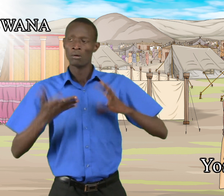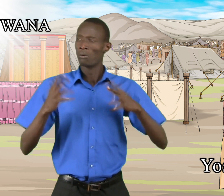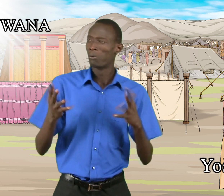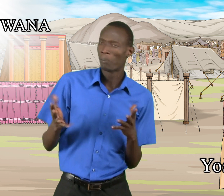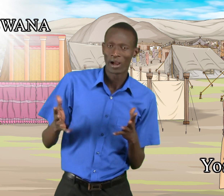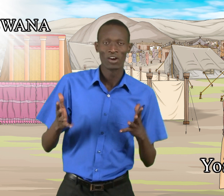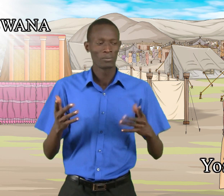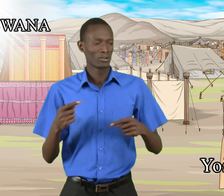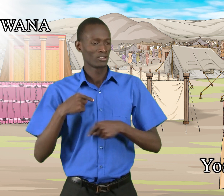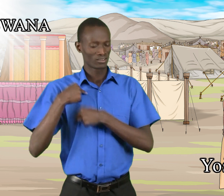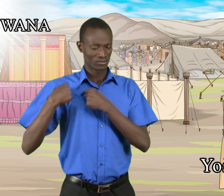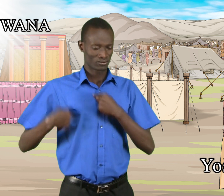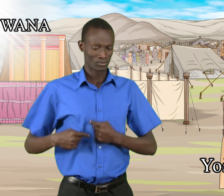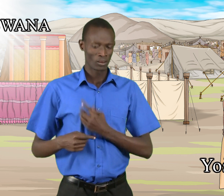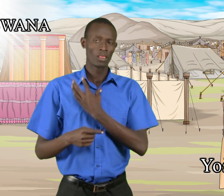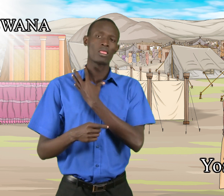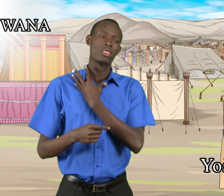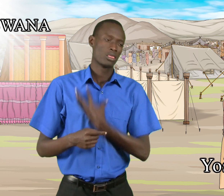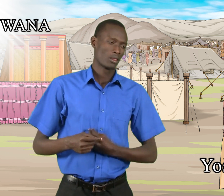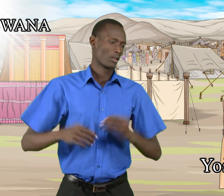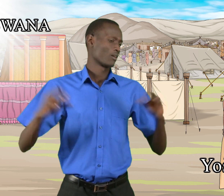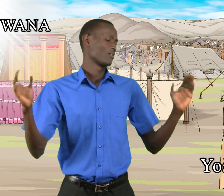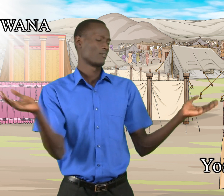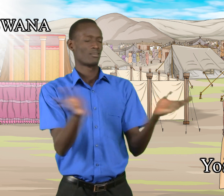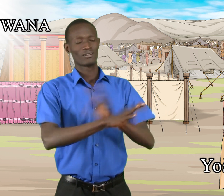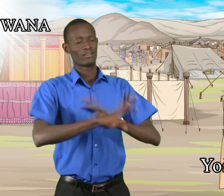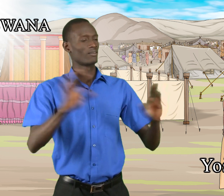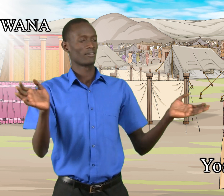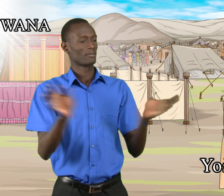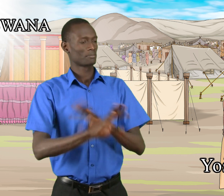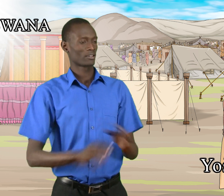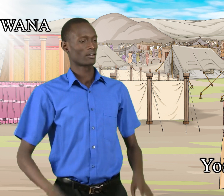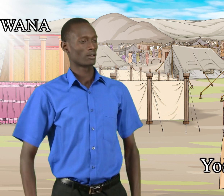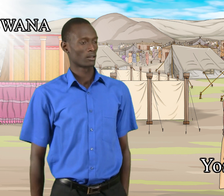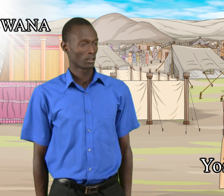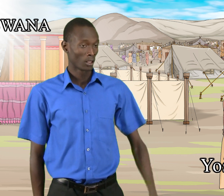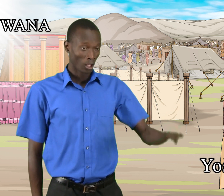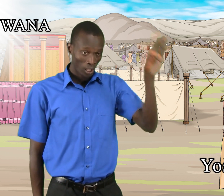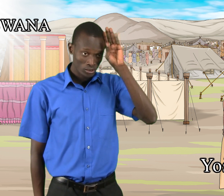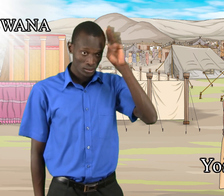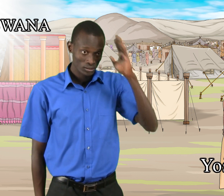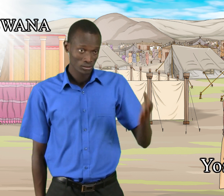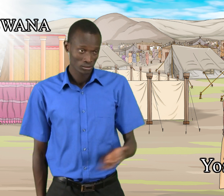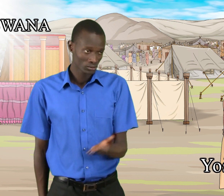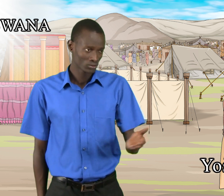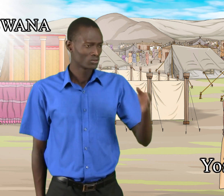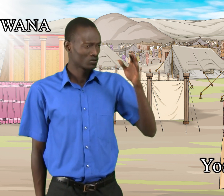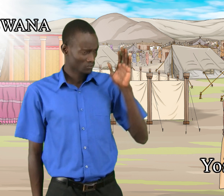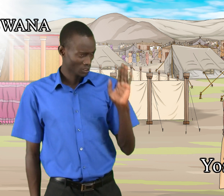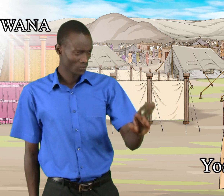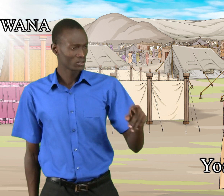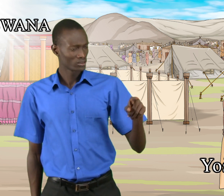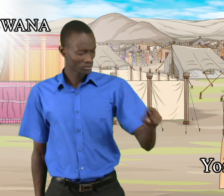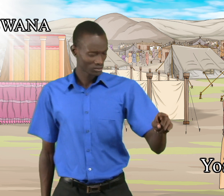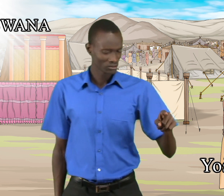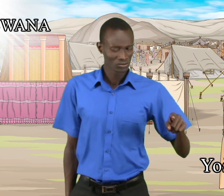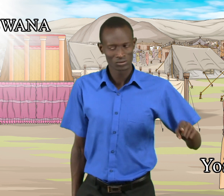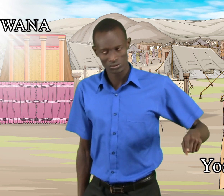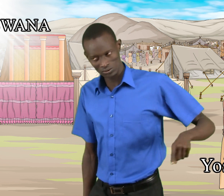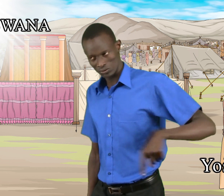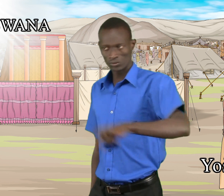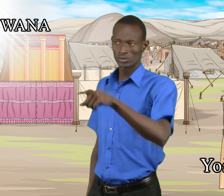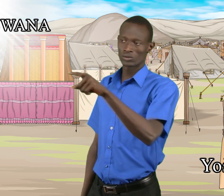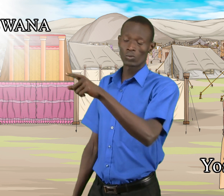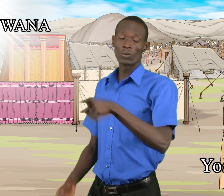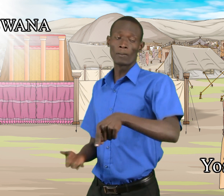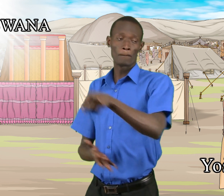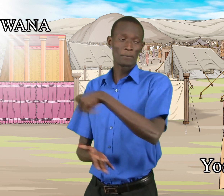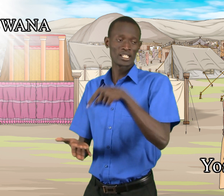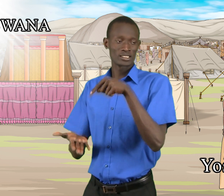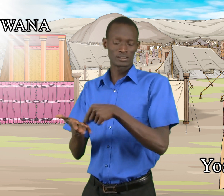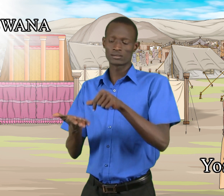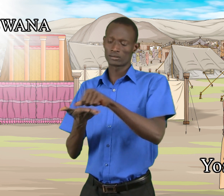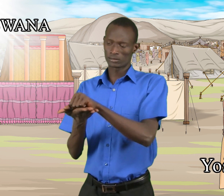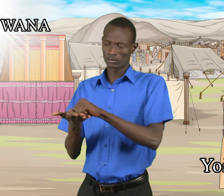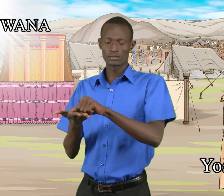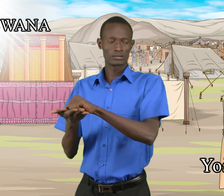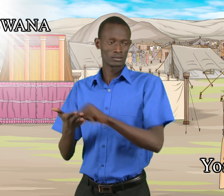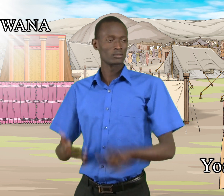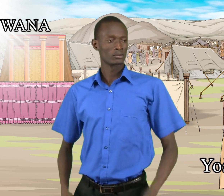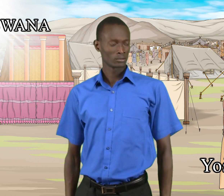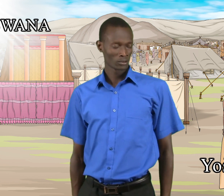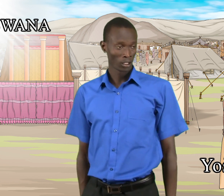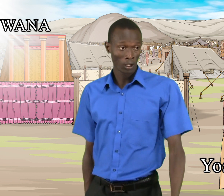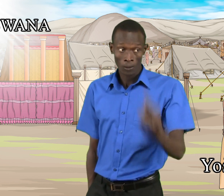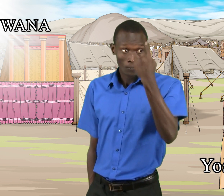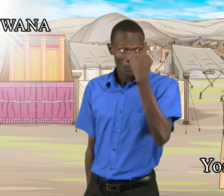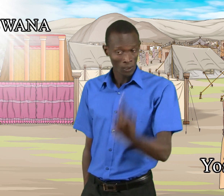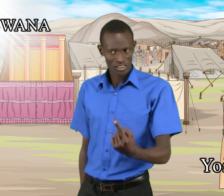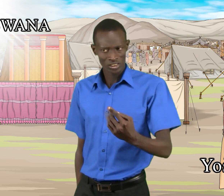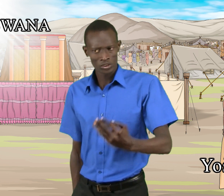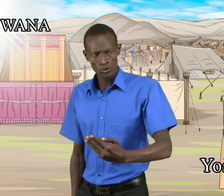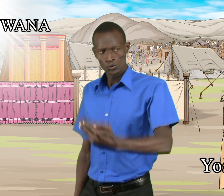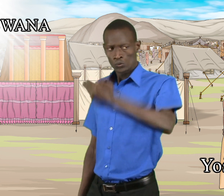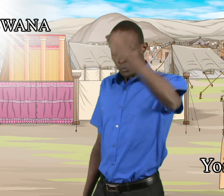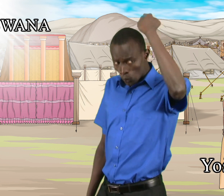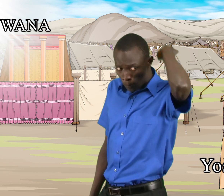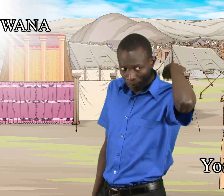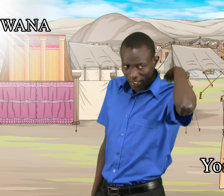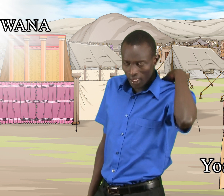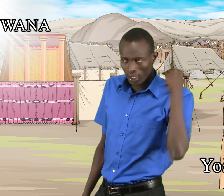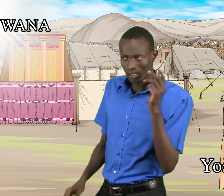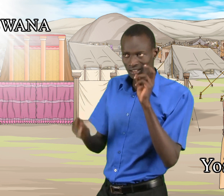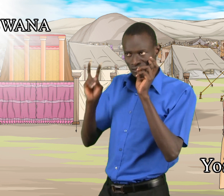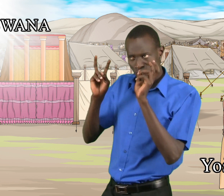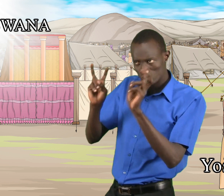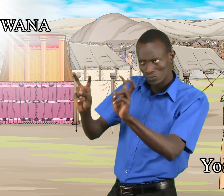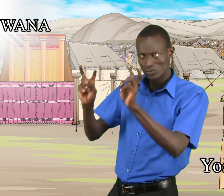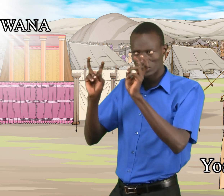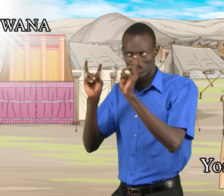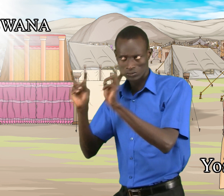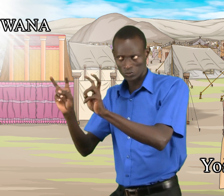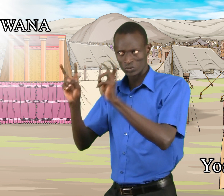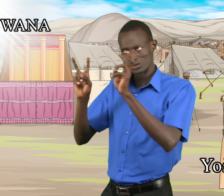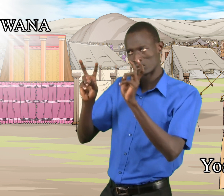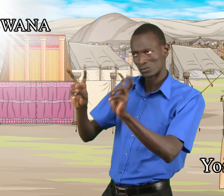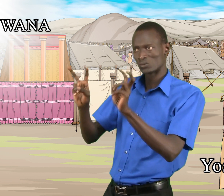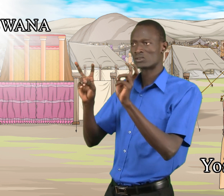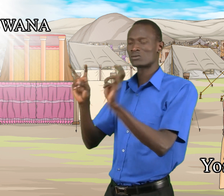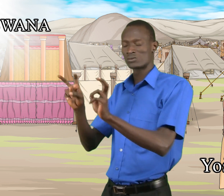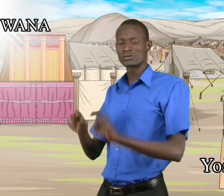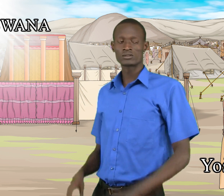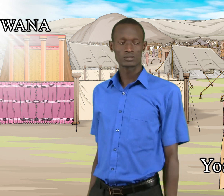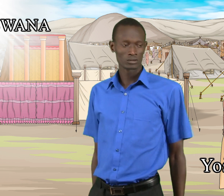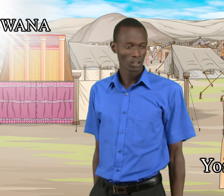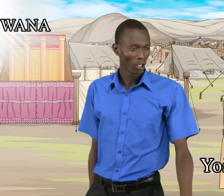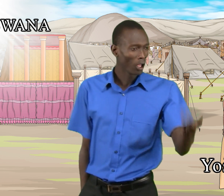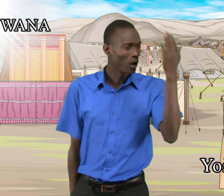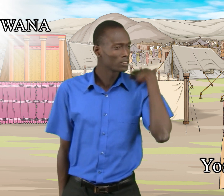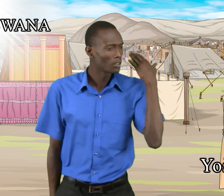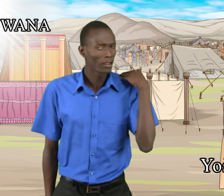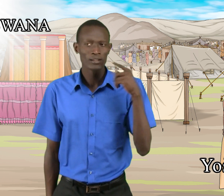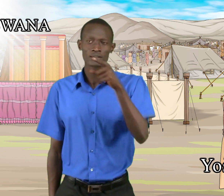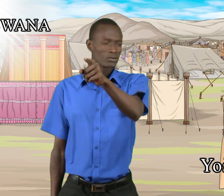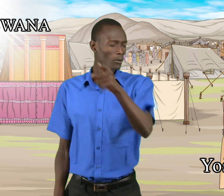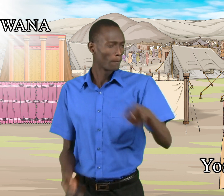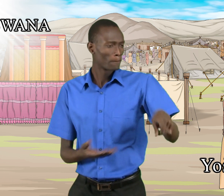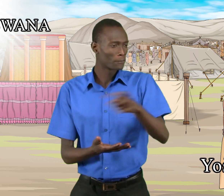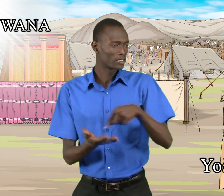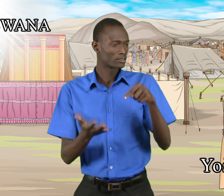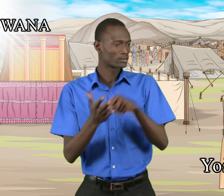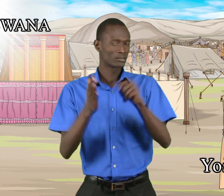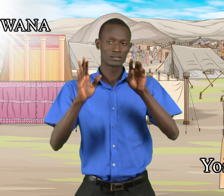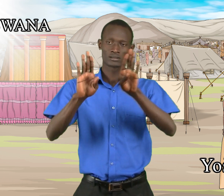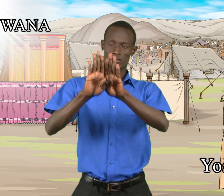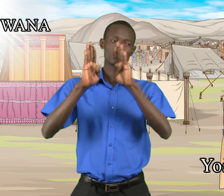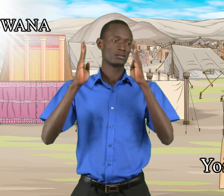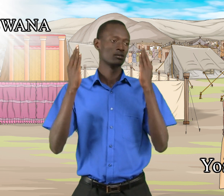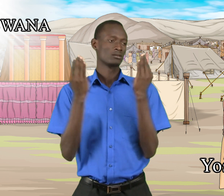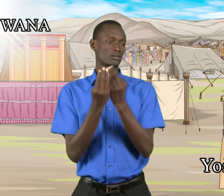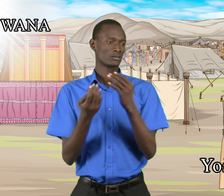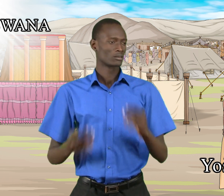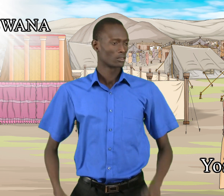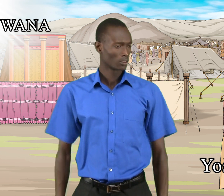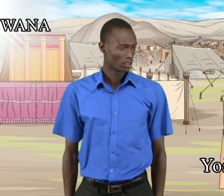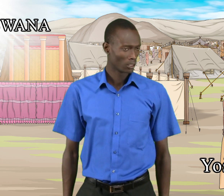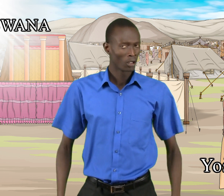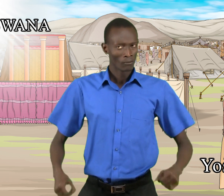Take the whole army with you, and go up and attack Ai.